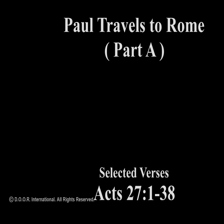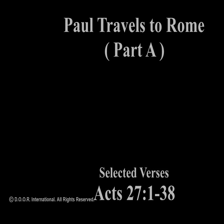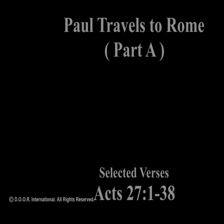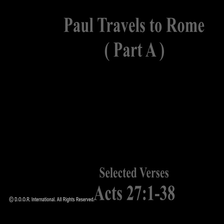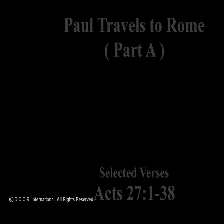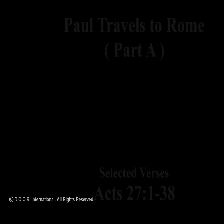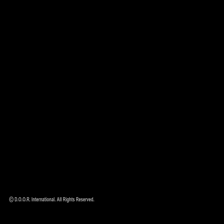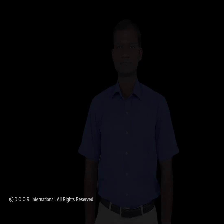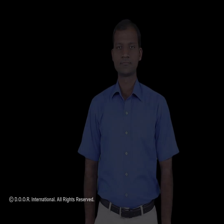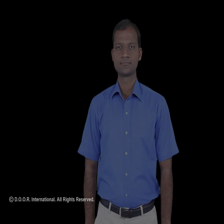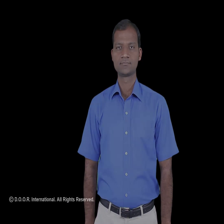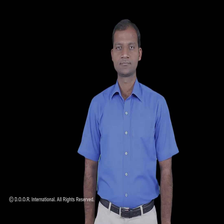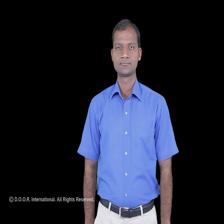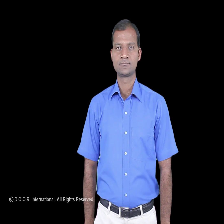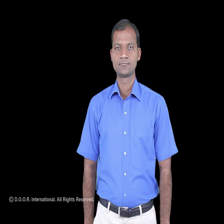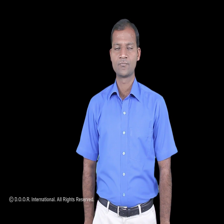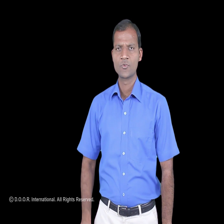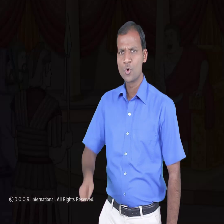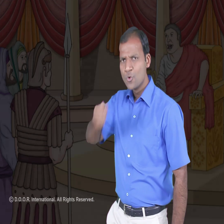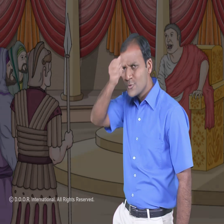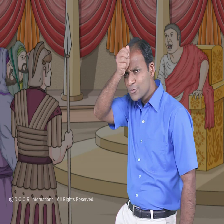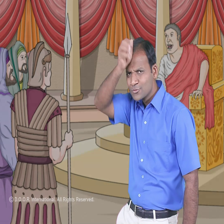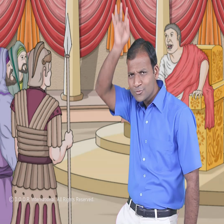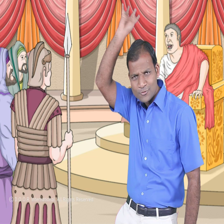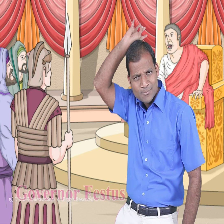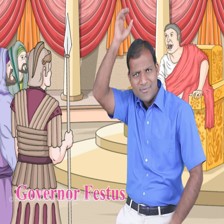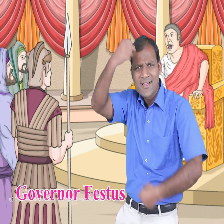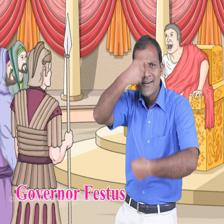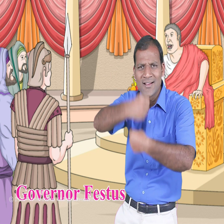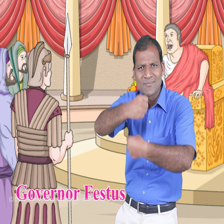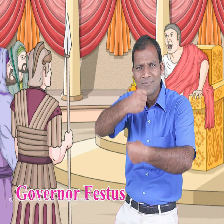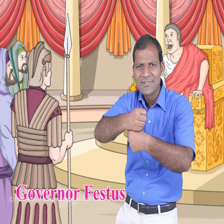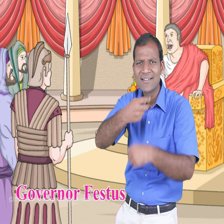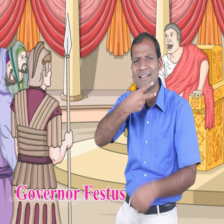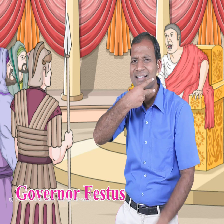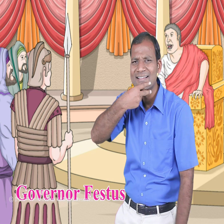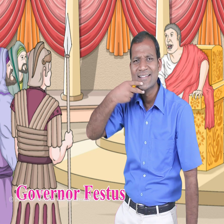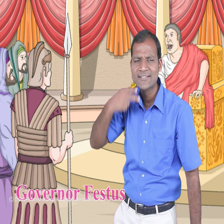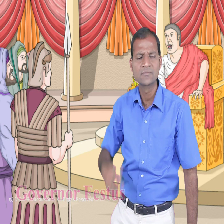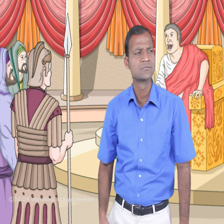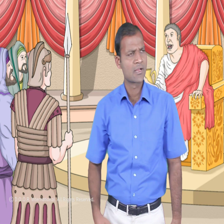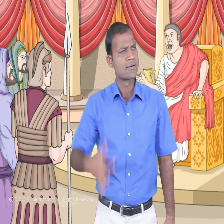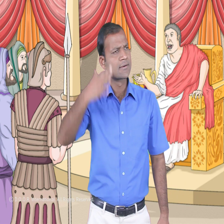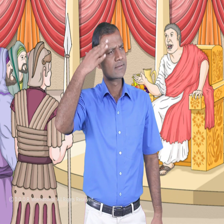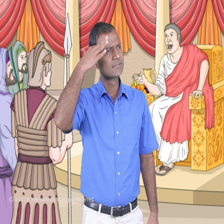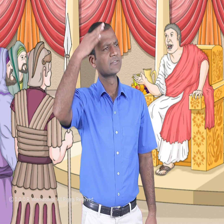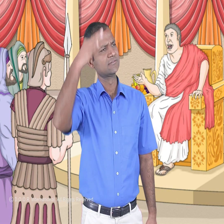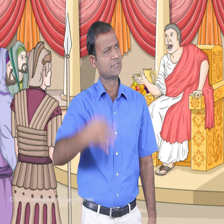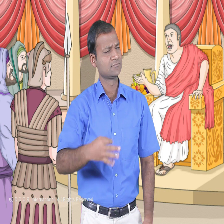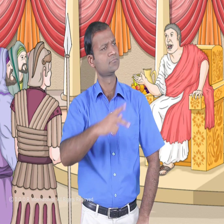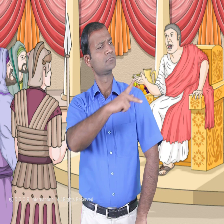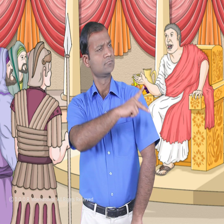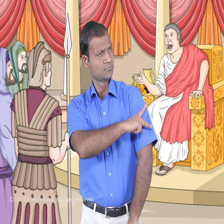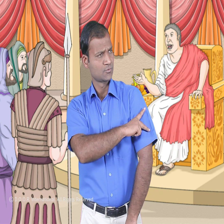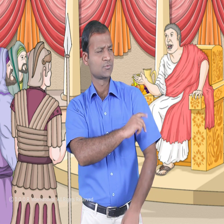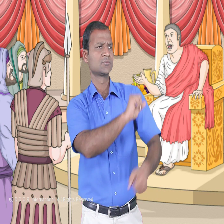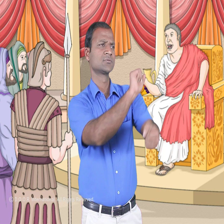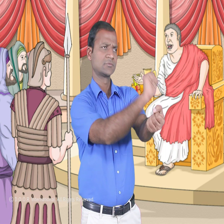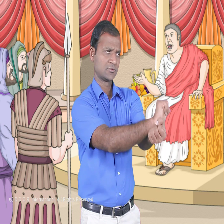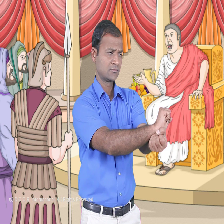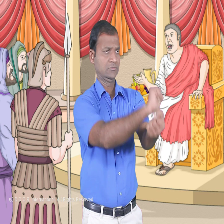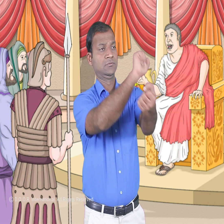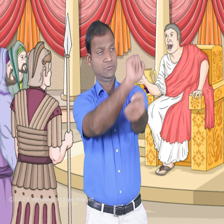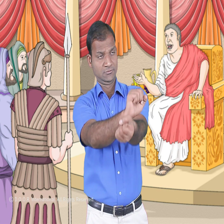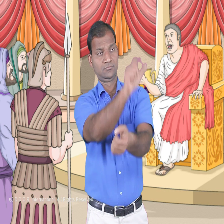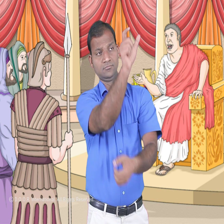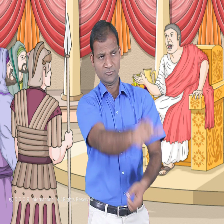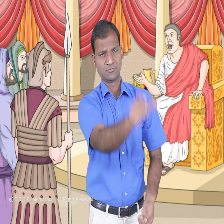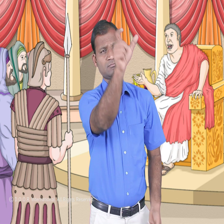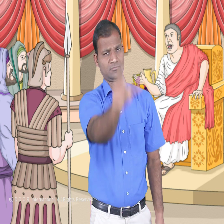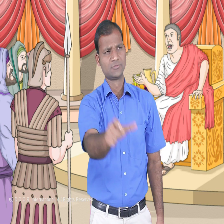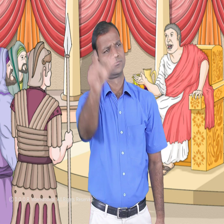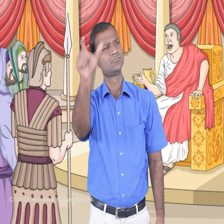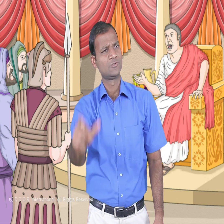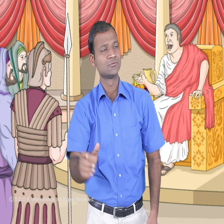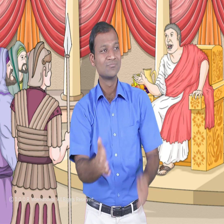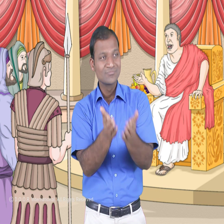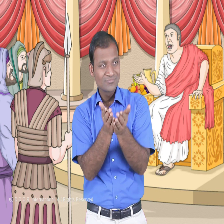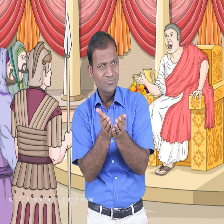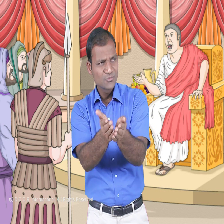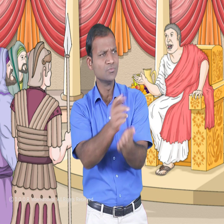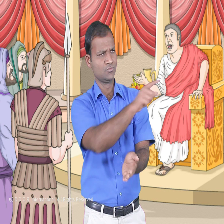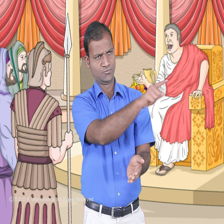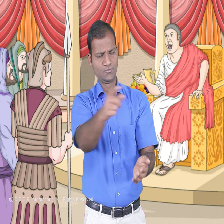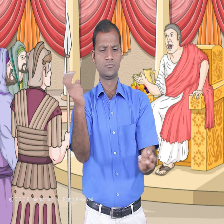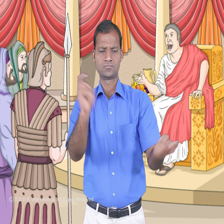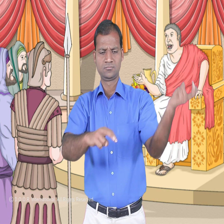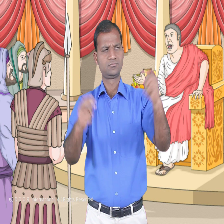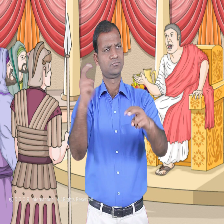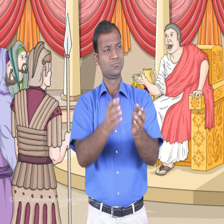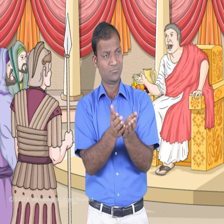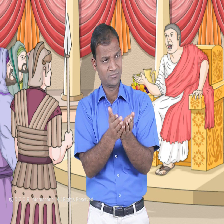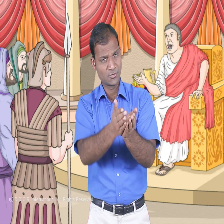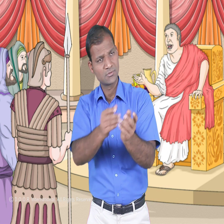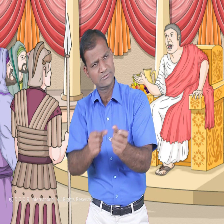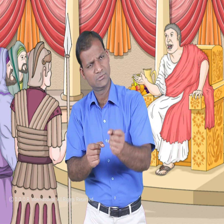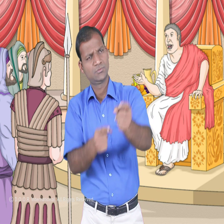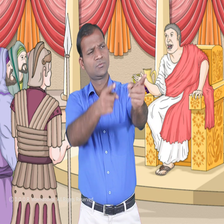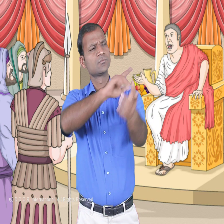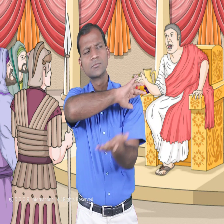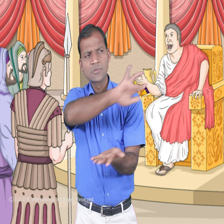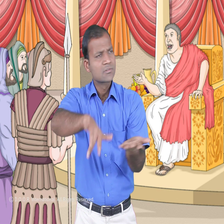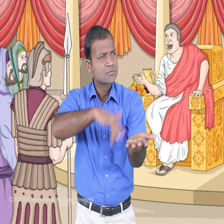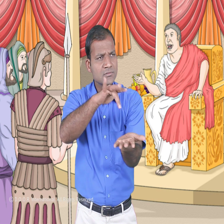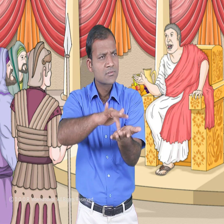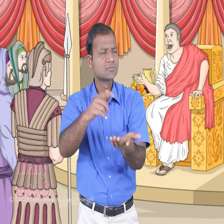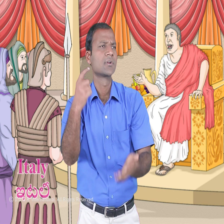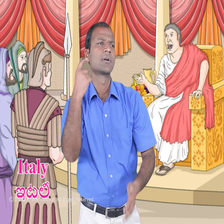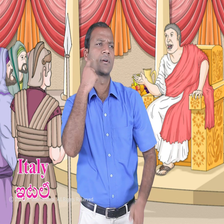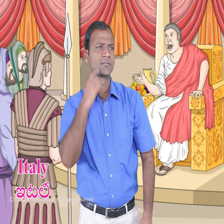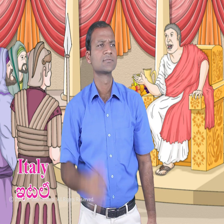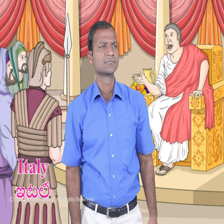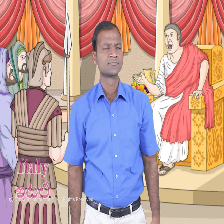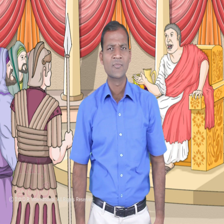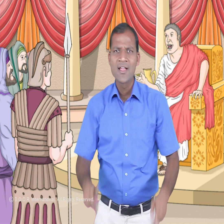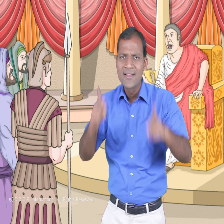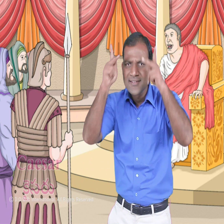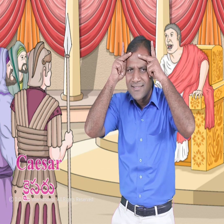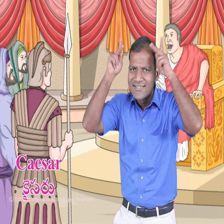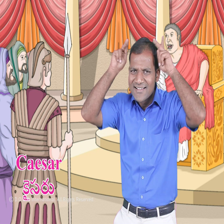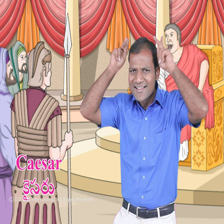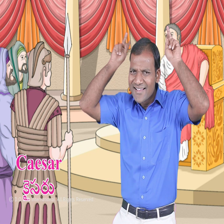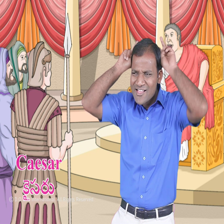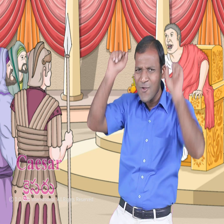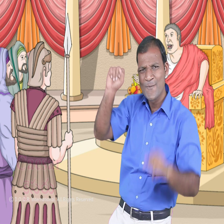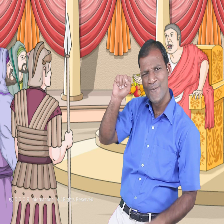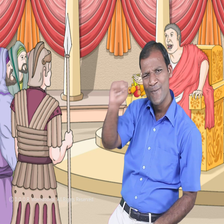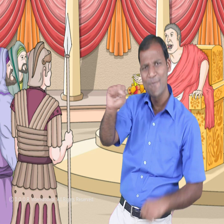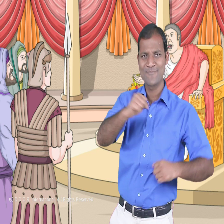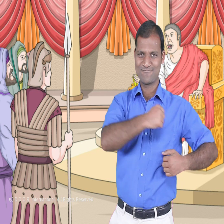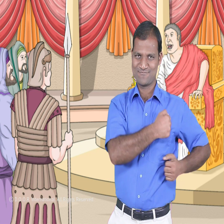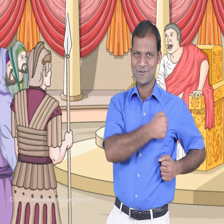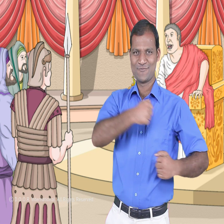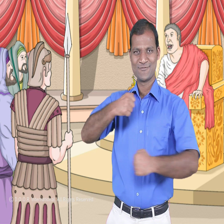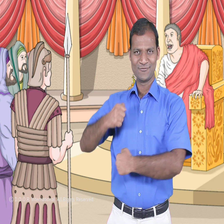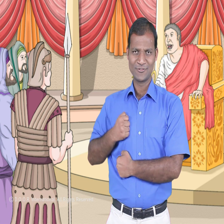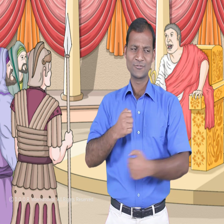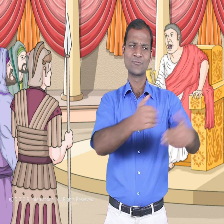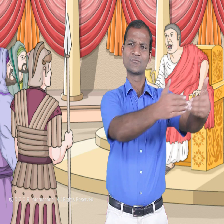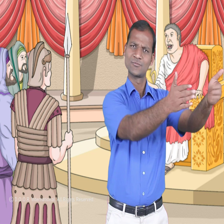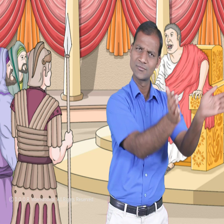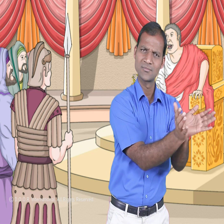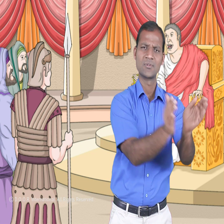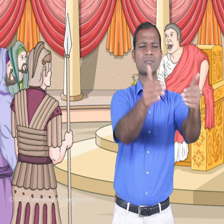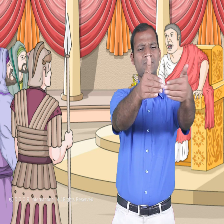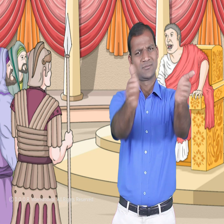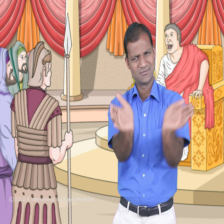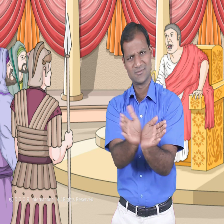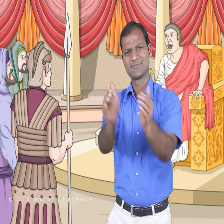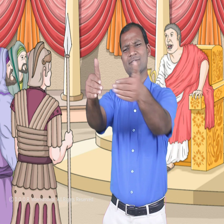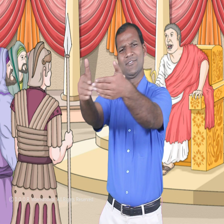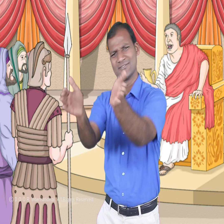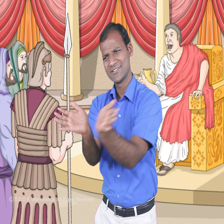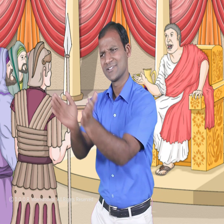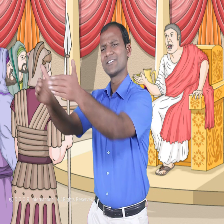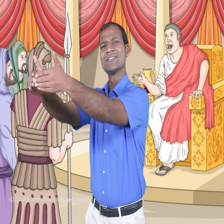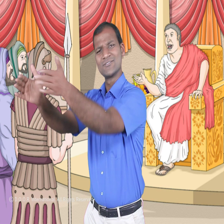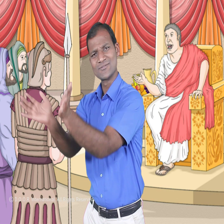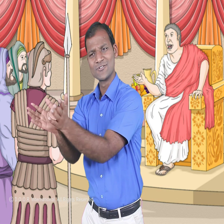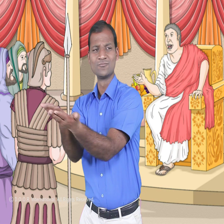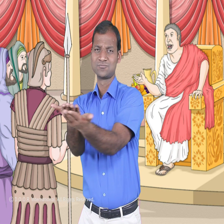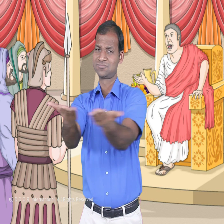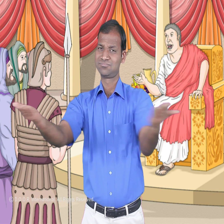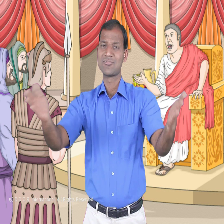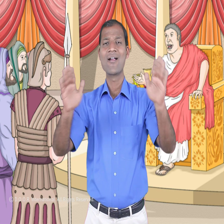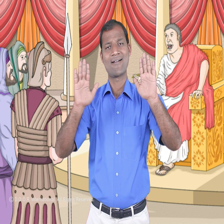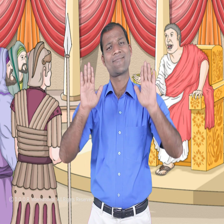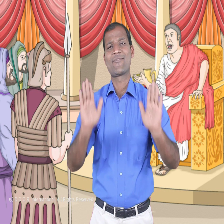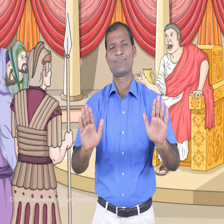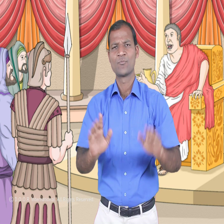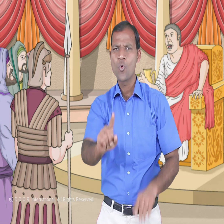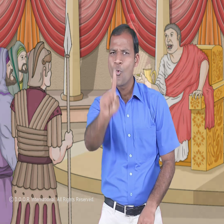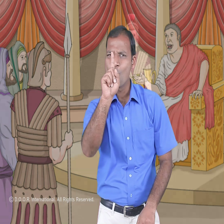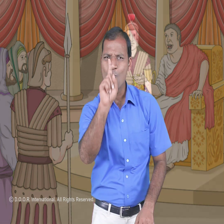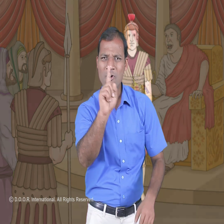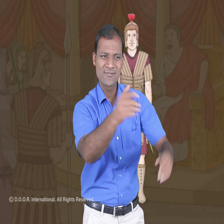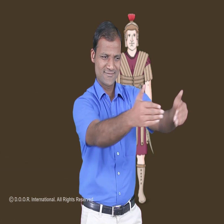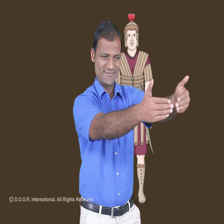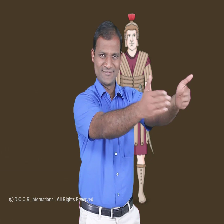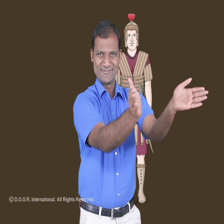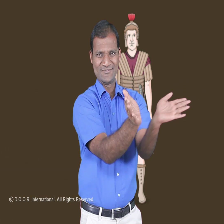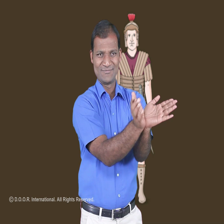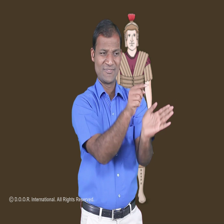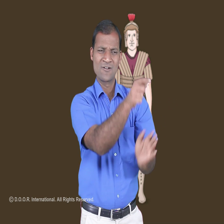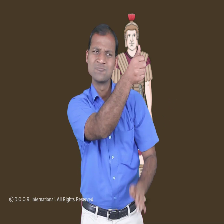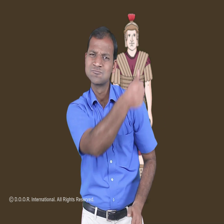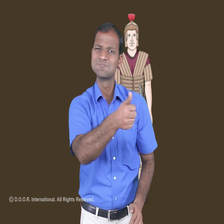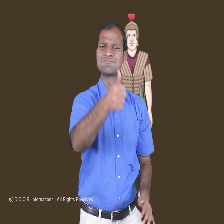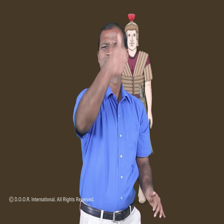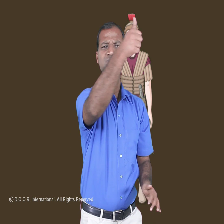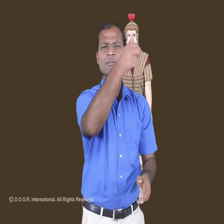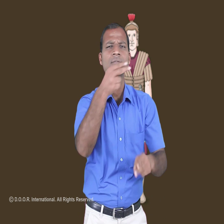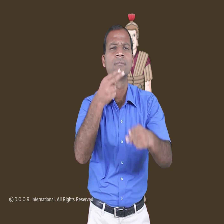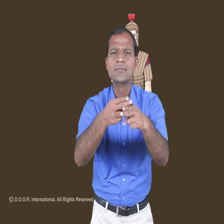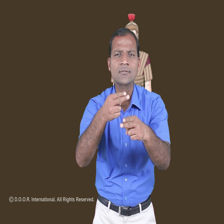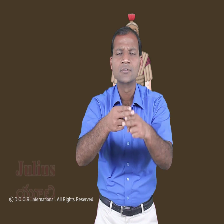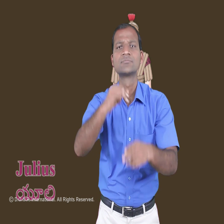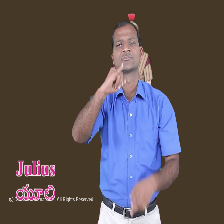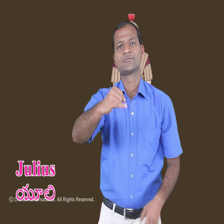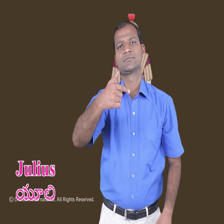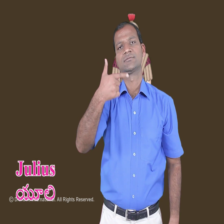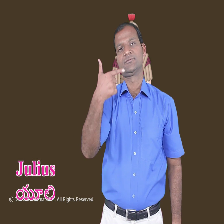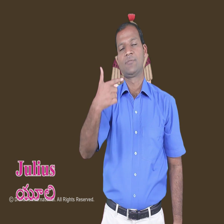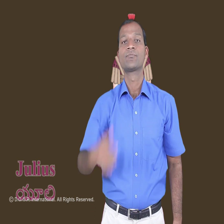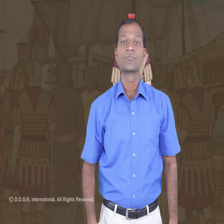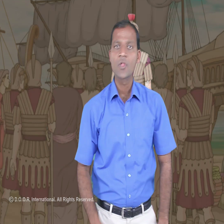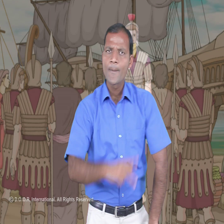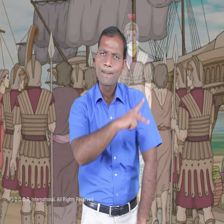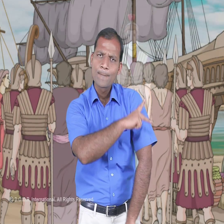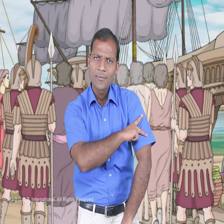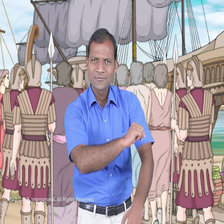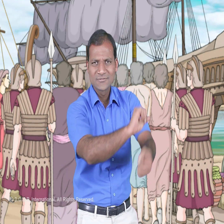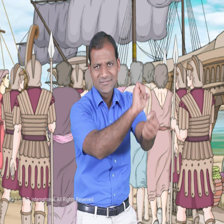When it was decided that we would sail for Italy, Paul and some other prisoners were handed over to a centurion named Julius, who belonged to the Imperial Regiment.